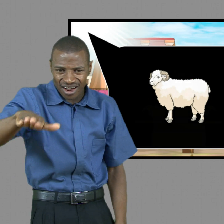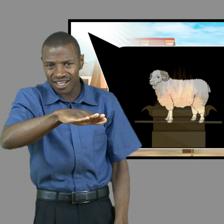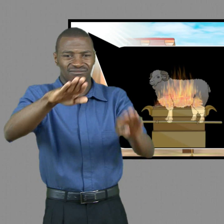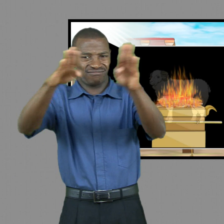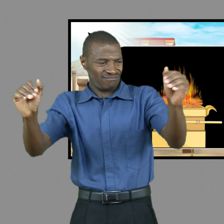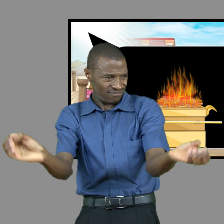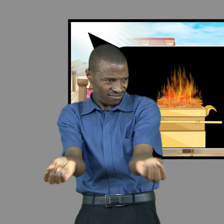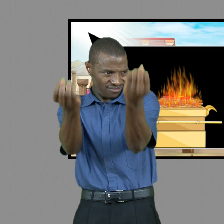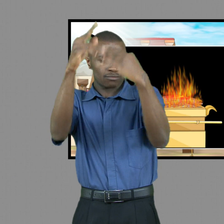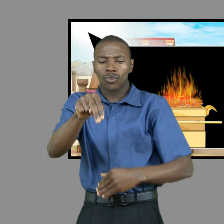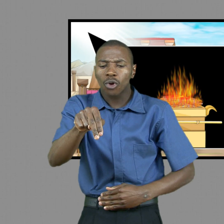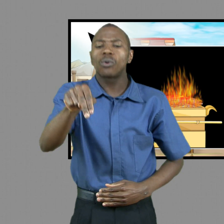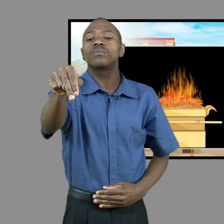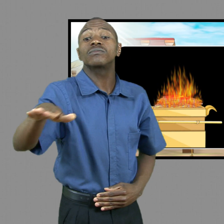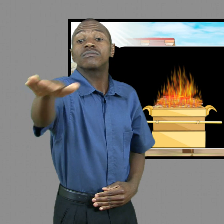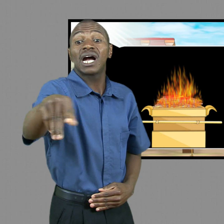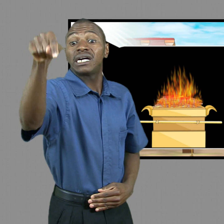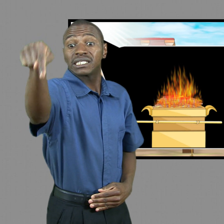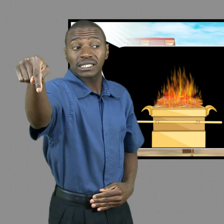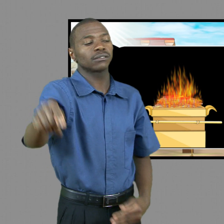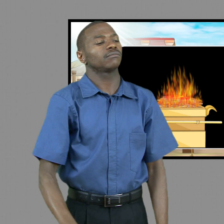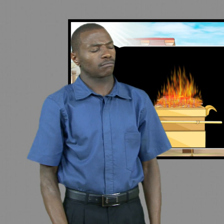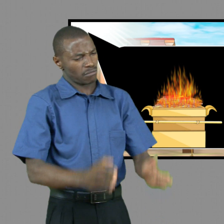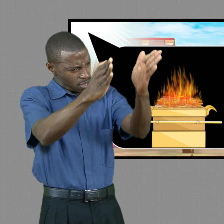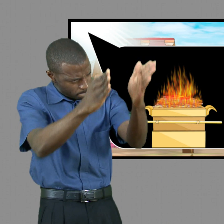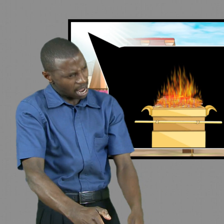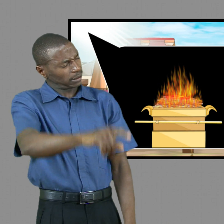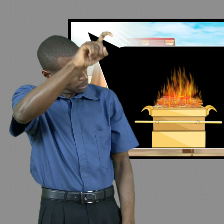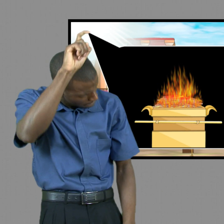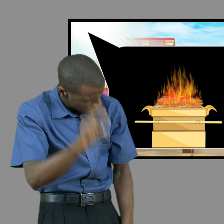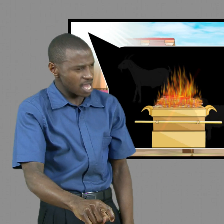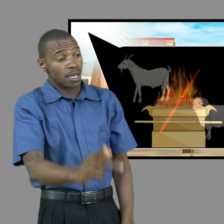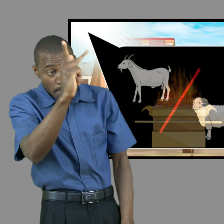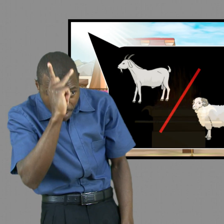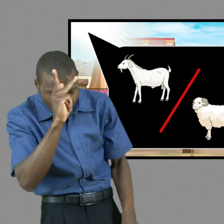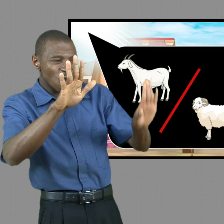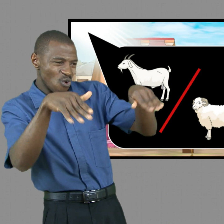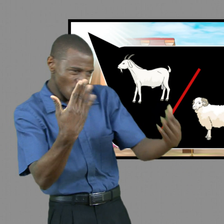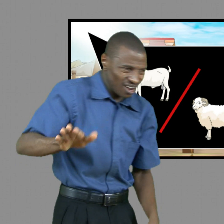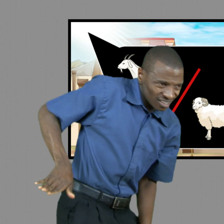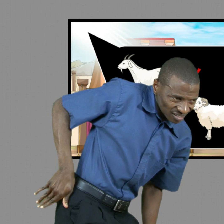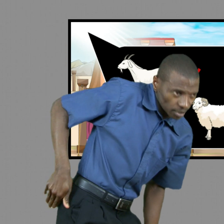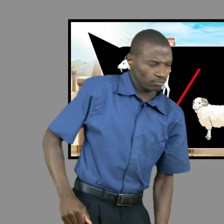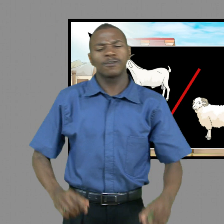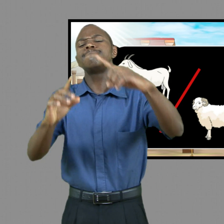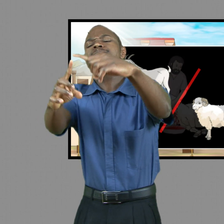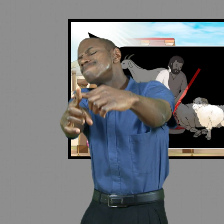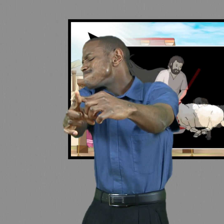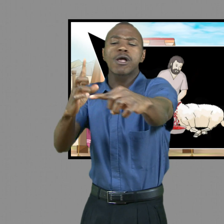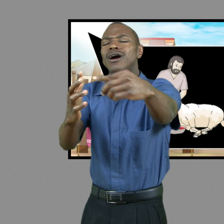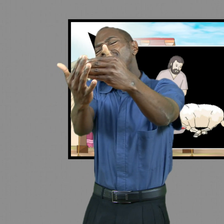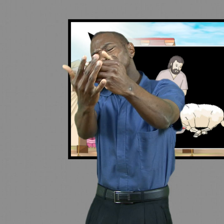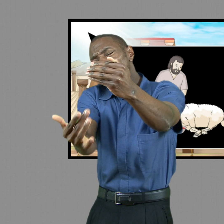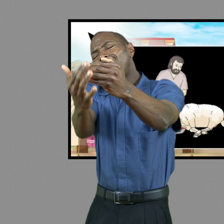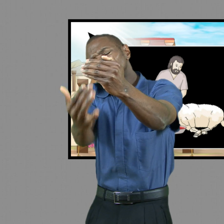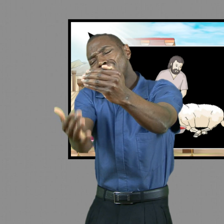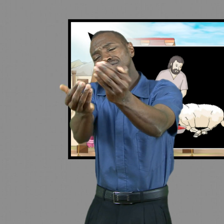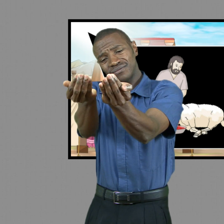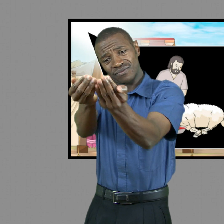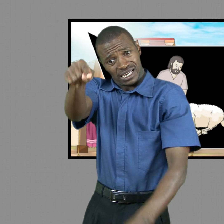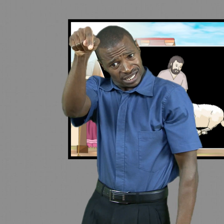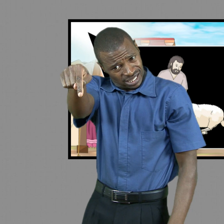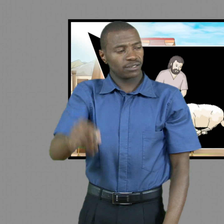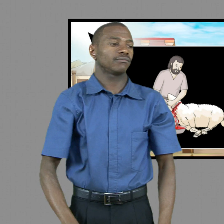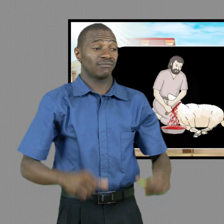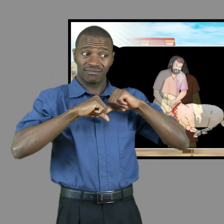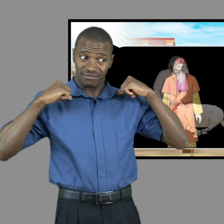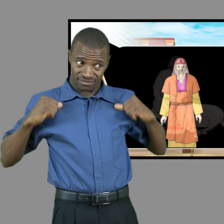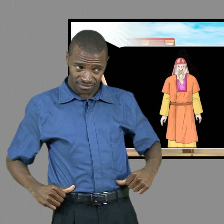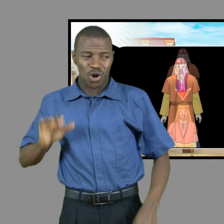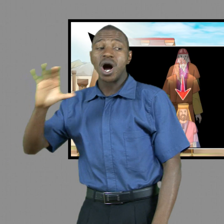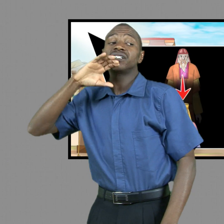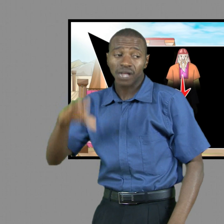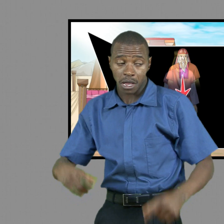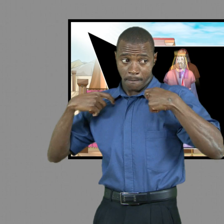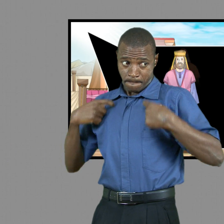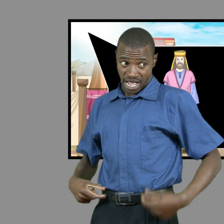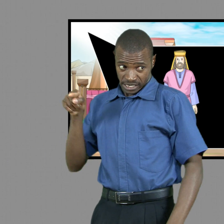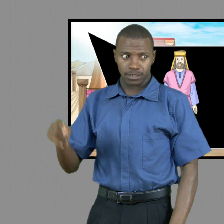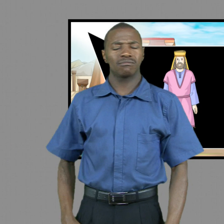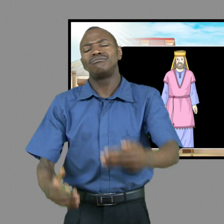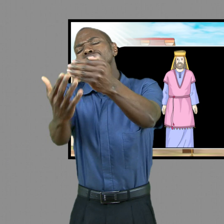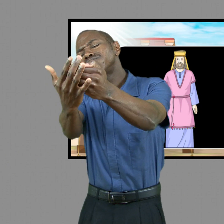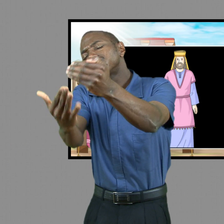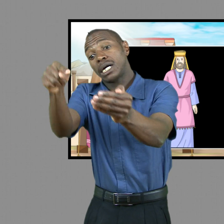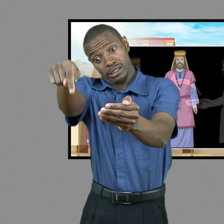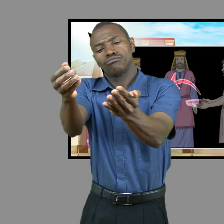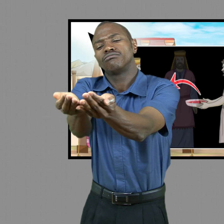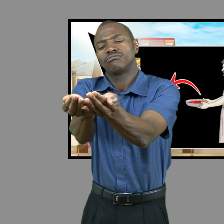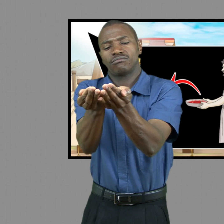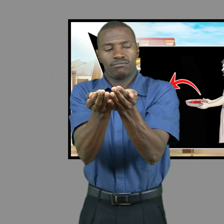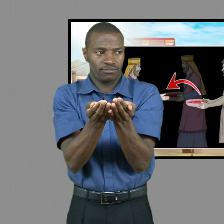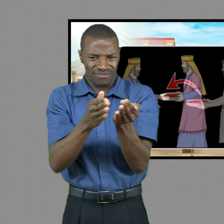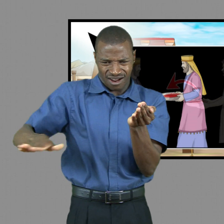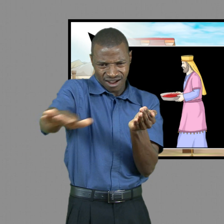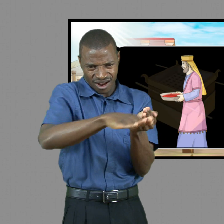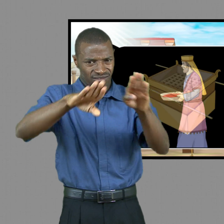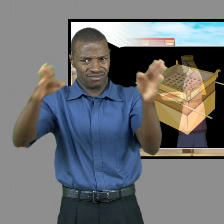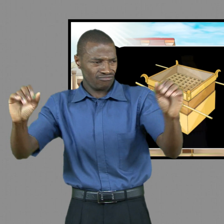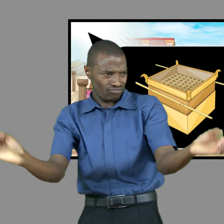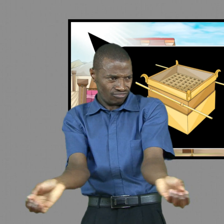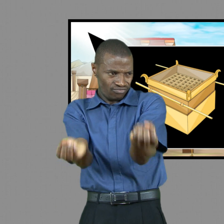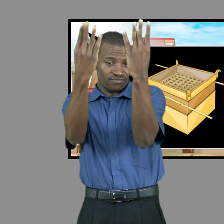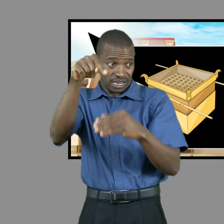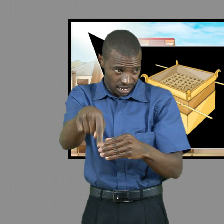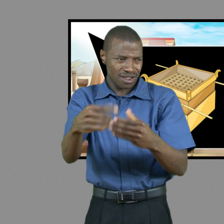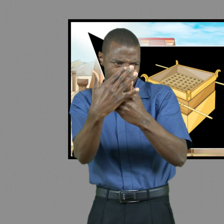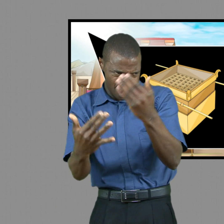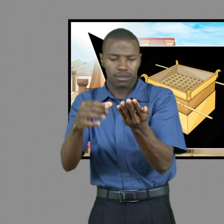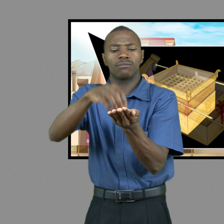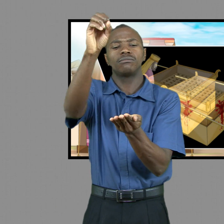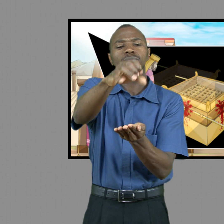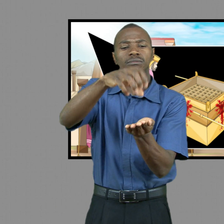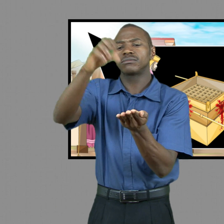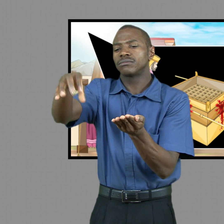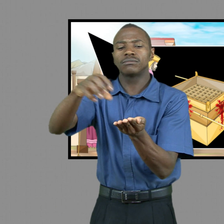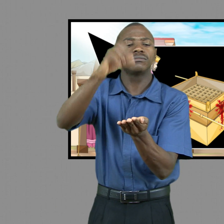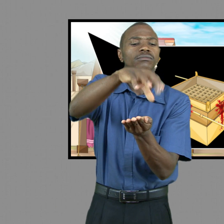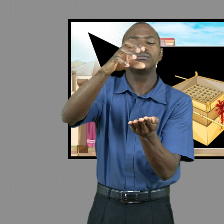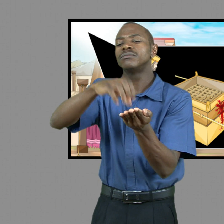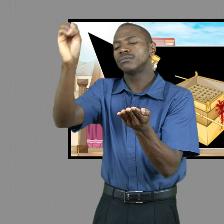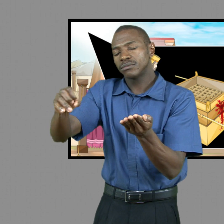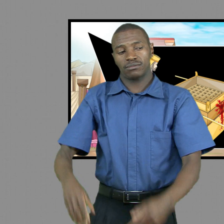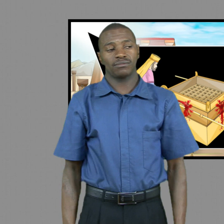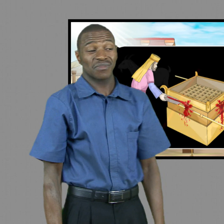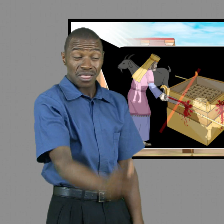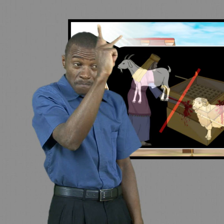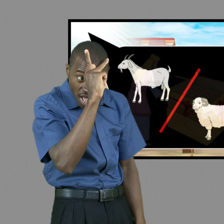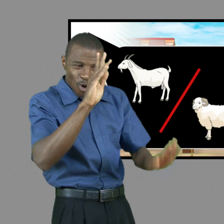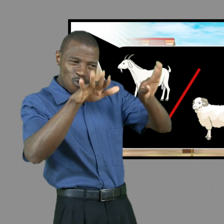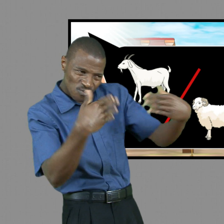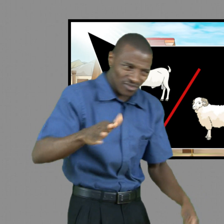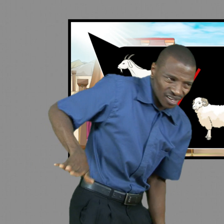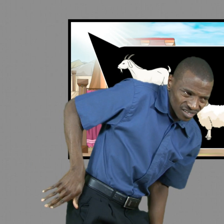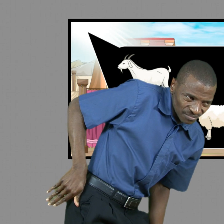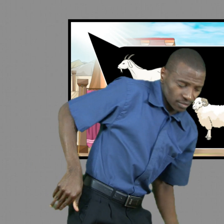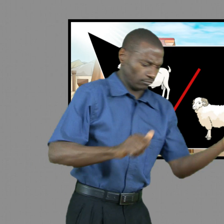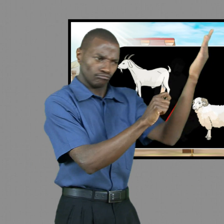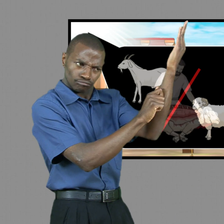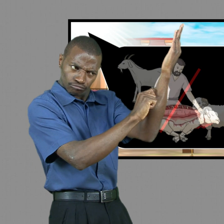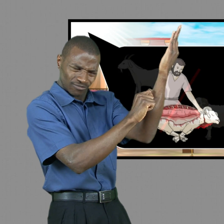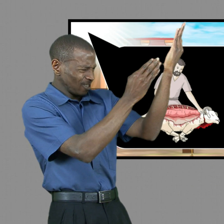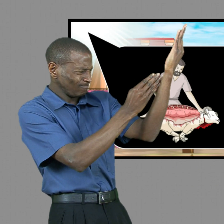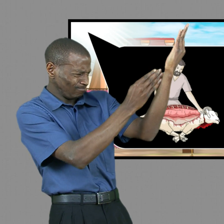He shall slaughter it on the north side of the altar before the LORD, and Aaron’s sons the priests are to sprinkle its blood against the altar on all sides.